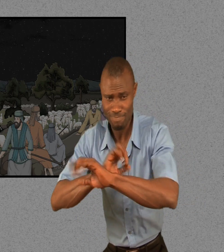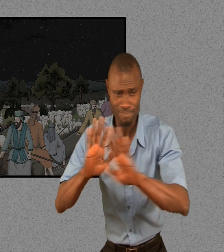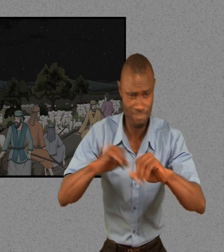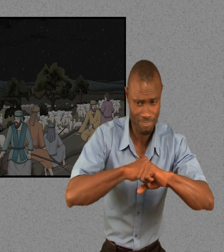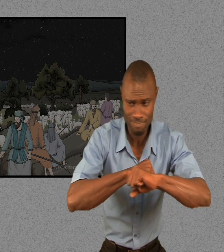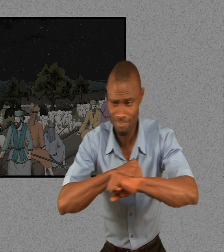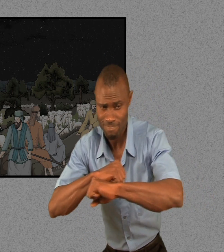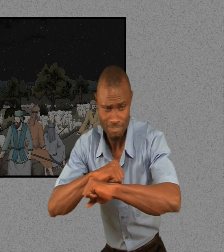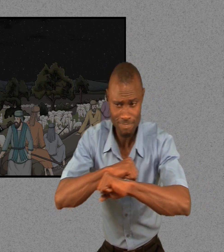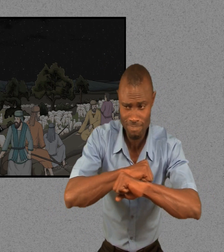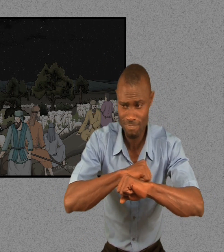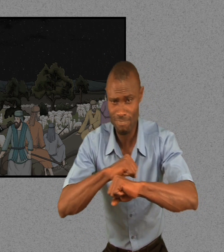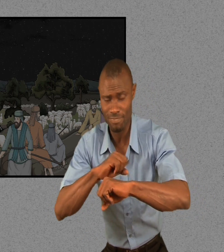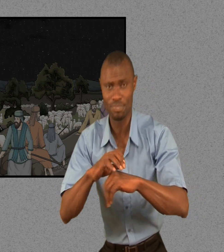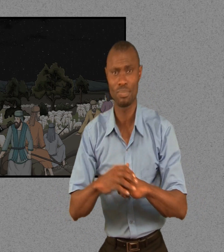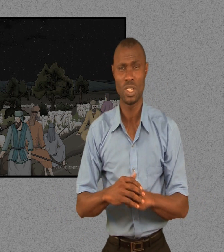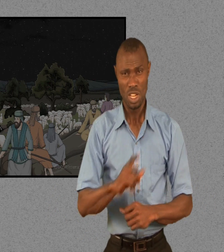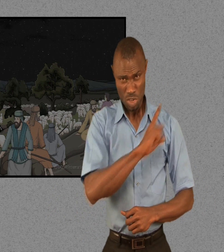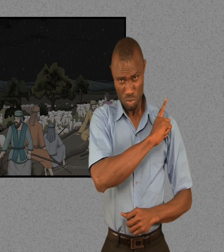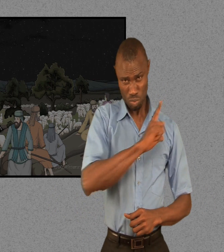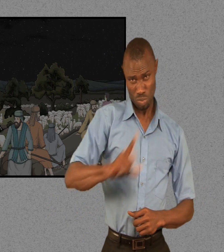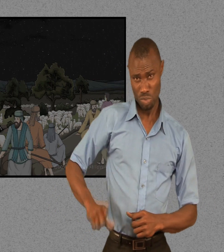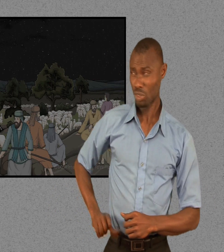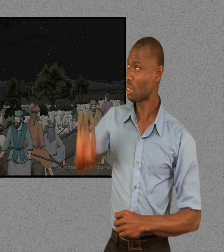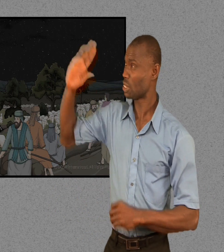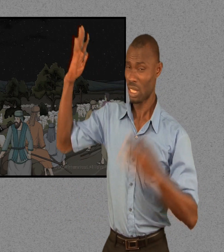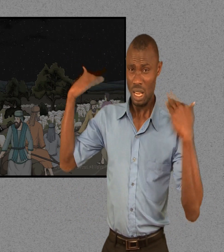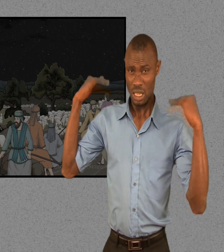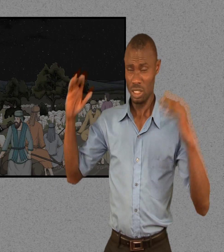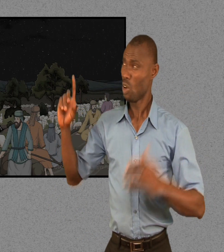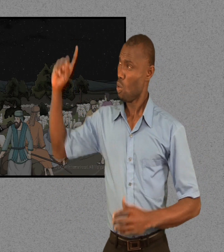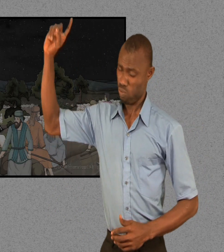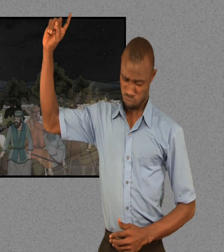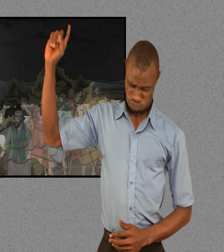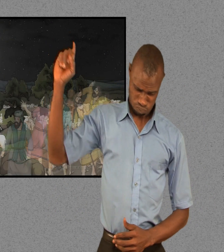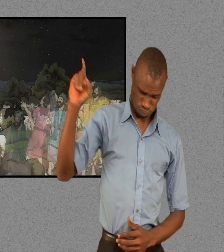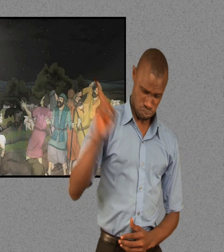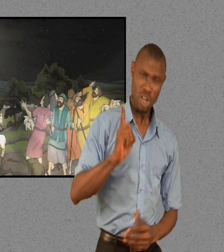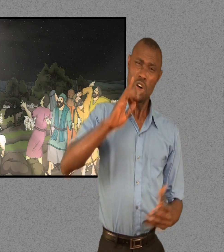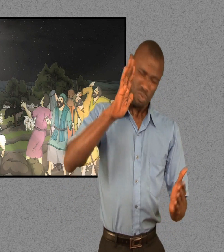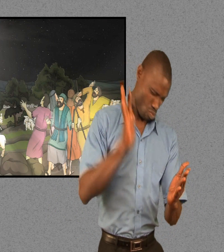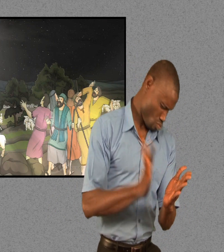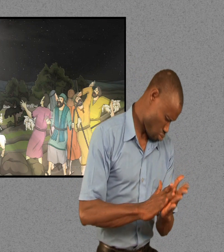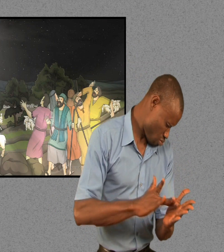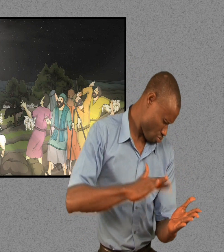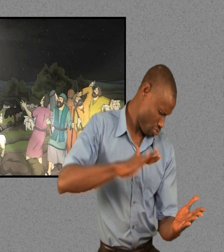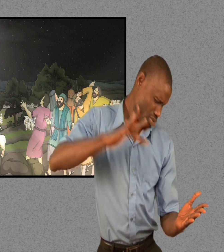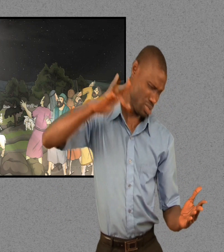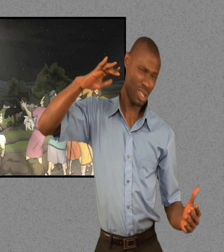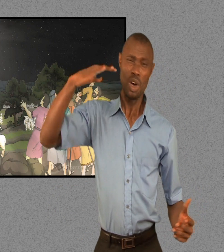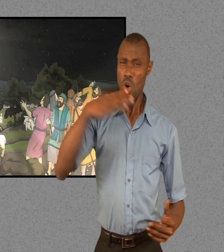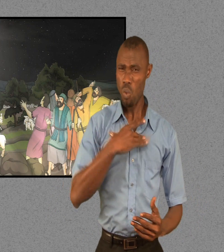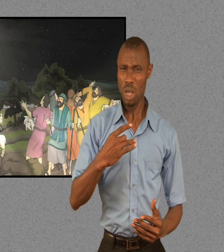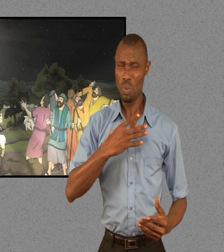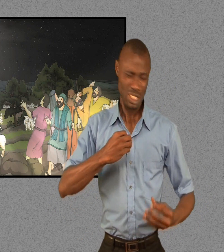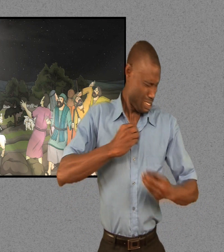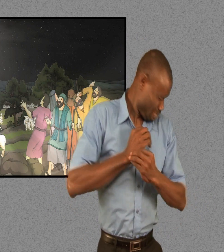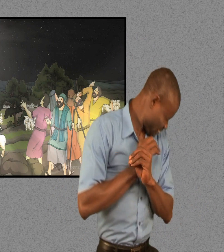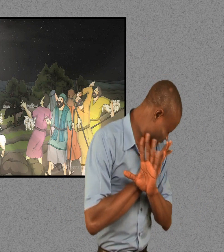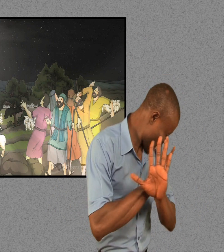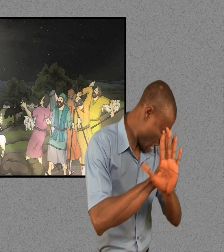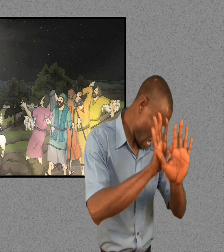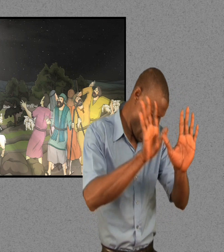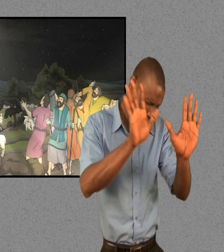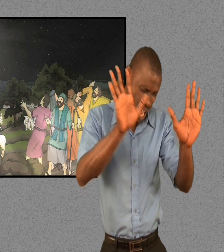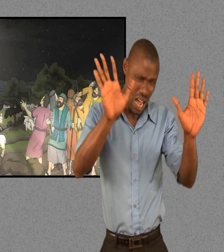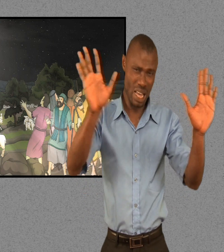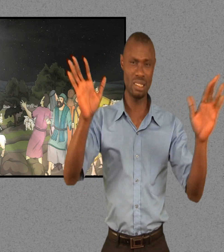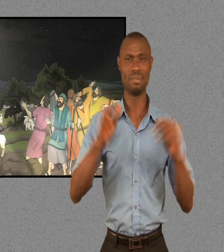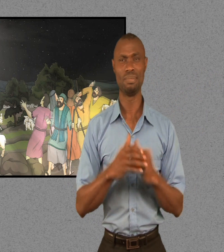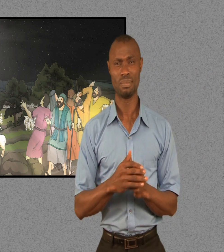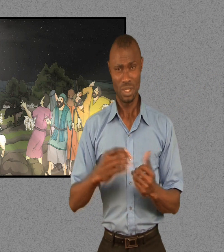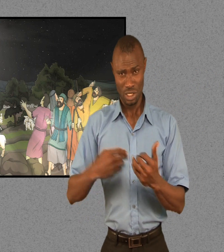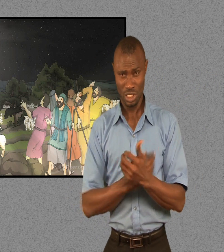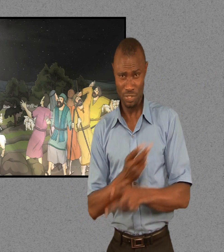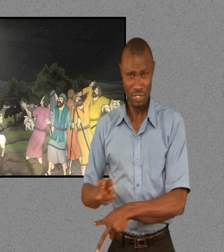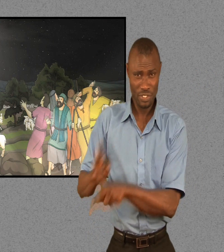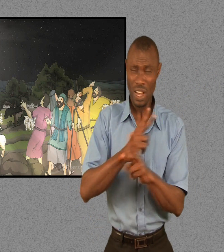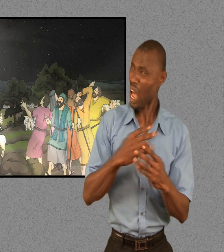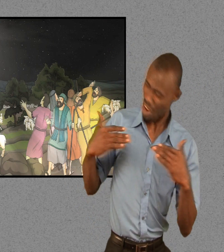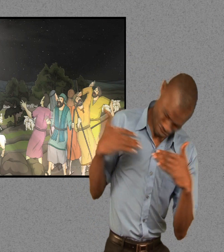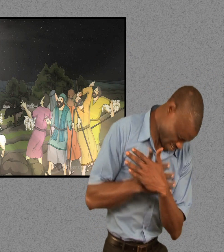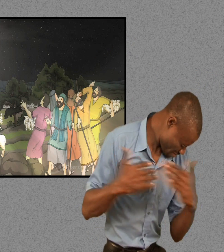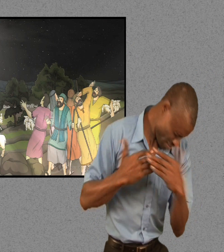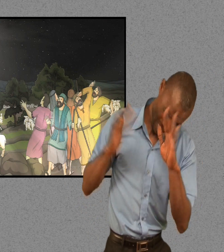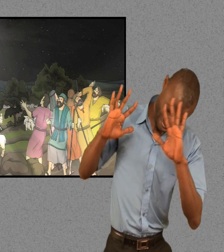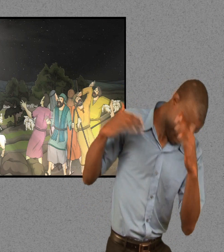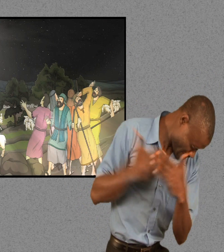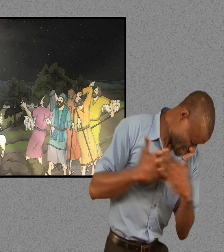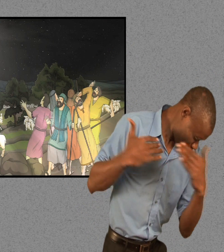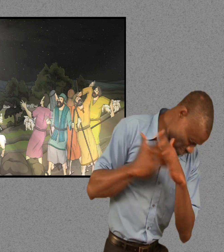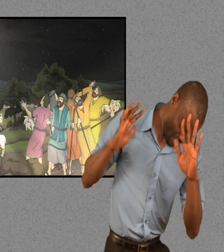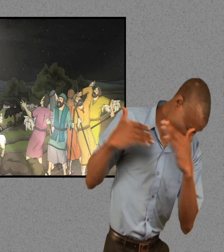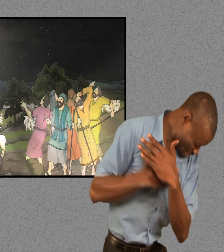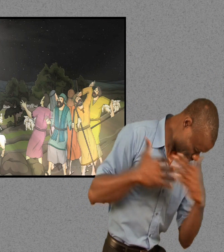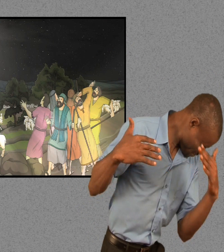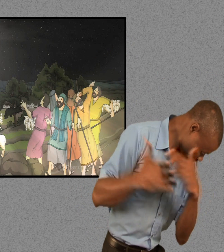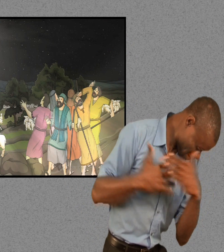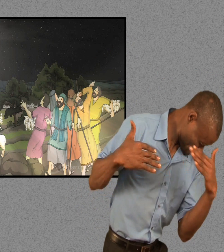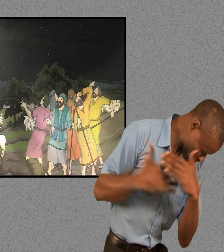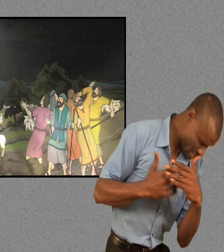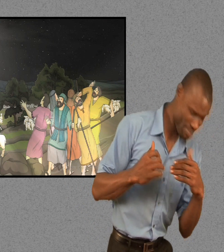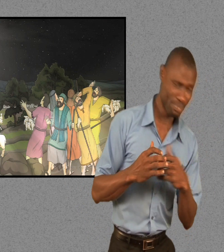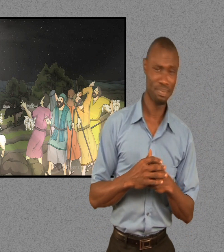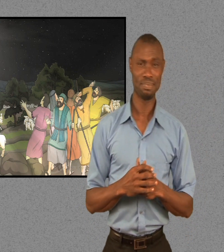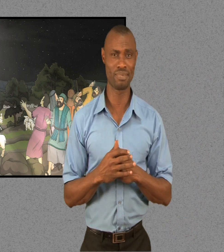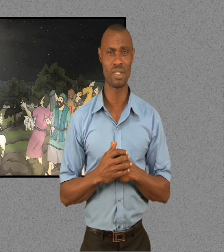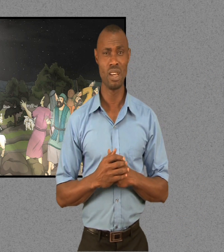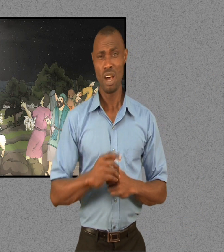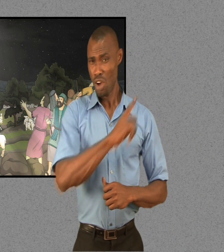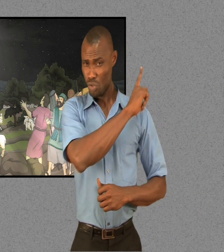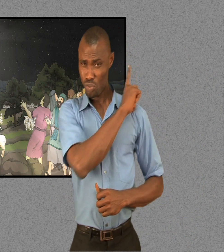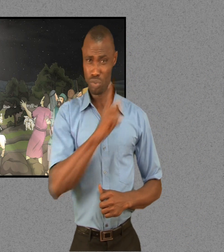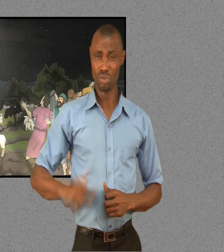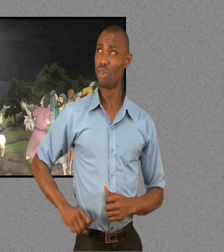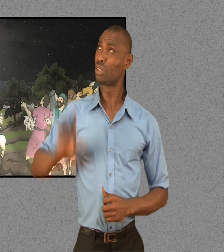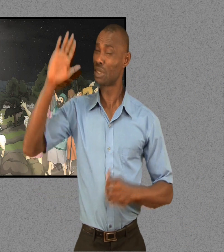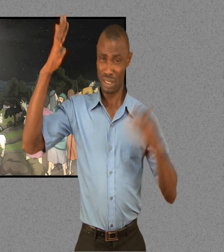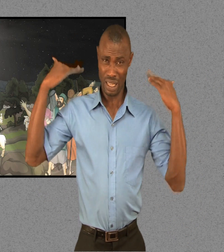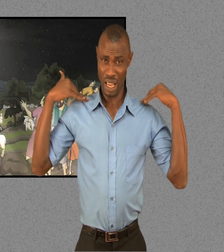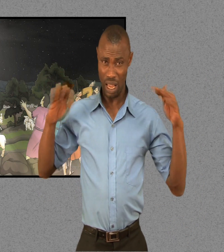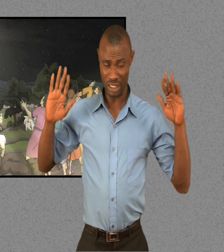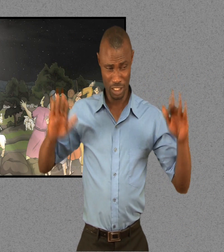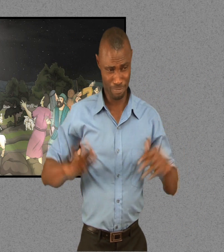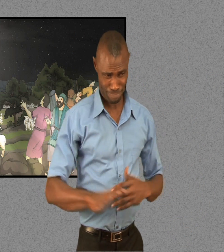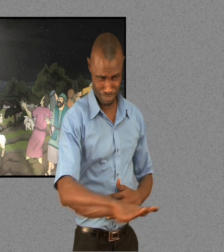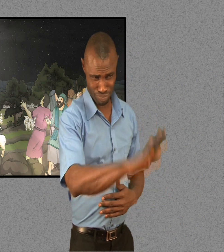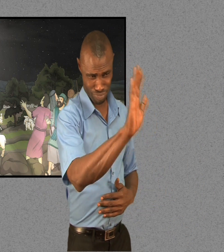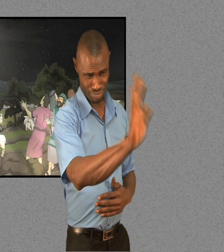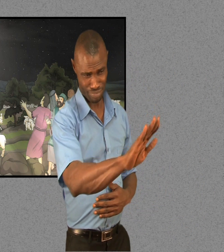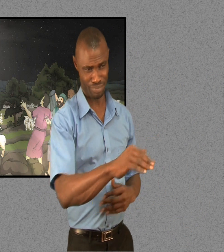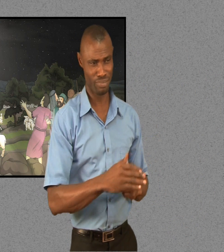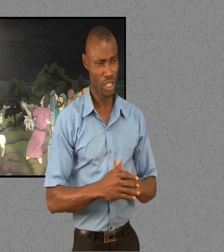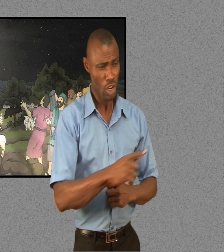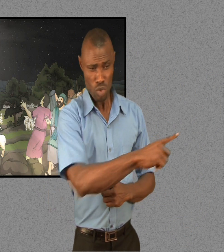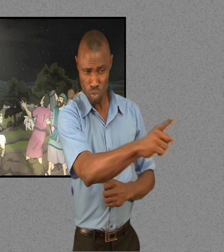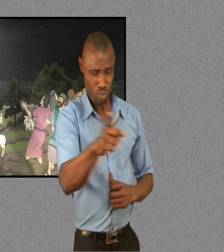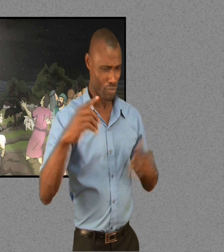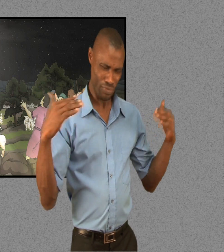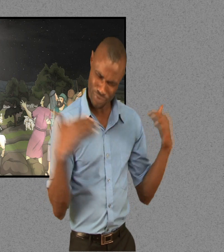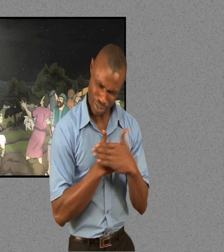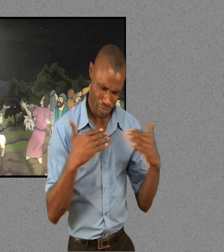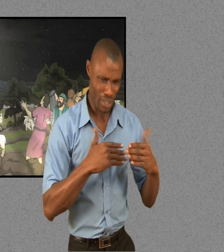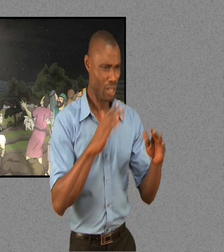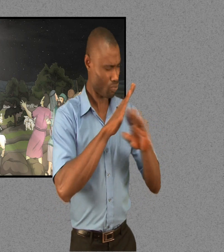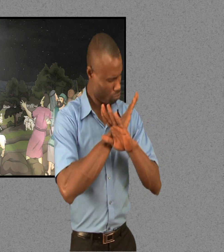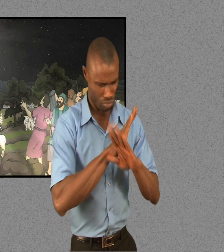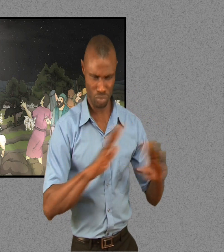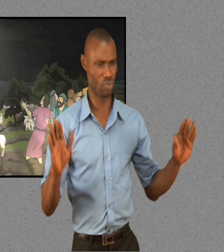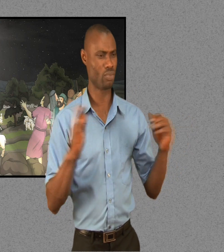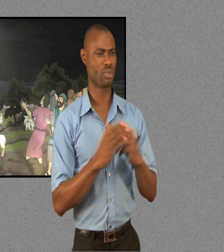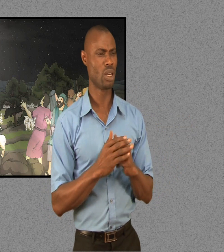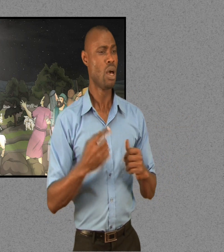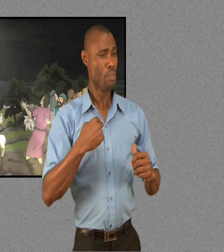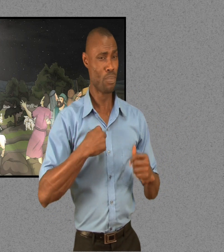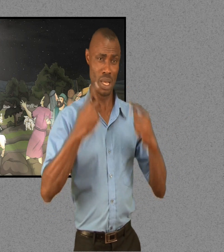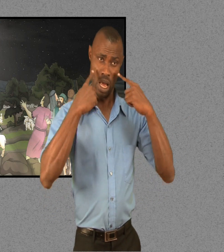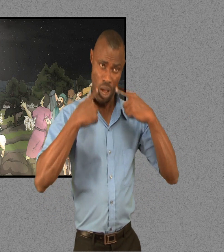Just then an angel of the Lord stood before them, and the glory of the Lord shone around them, and they were terrified.